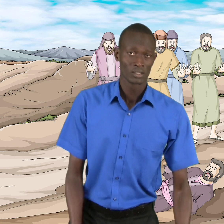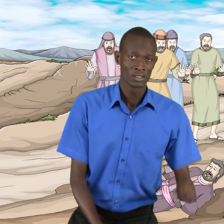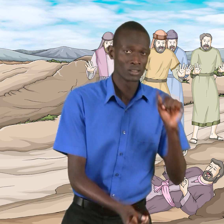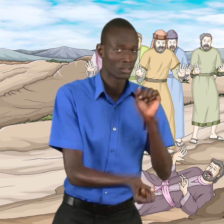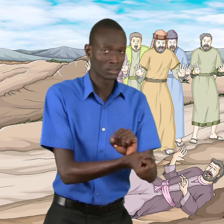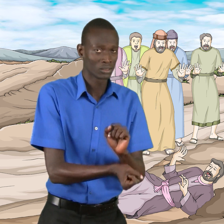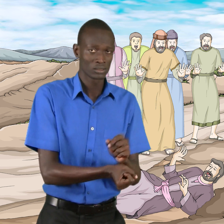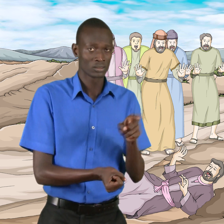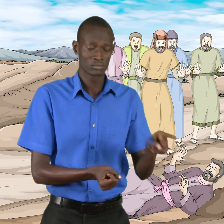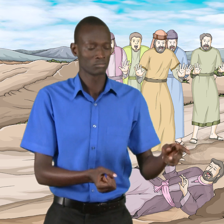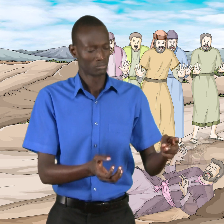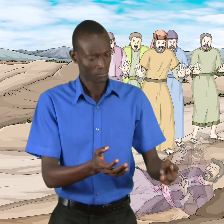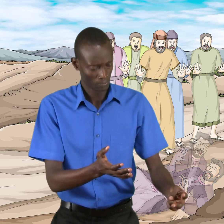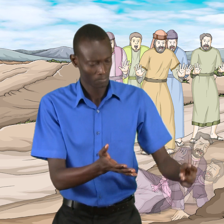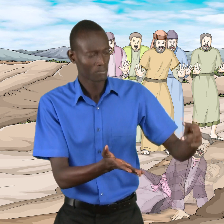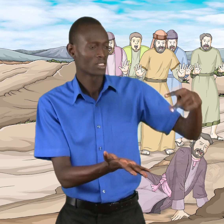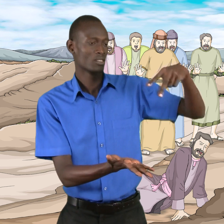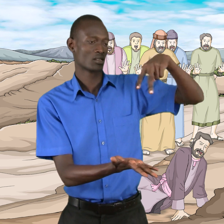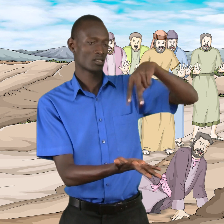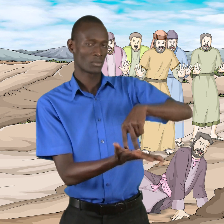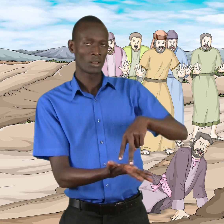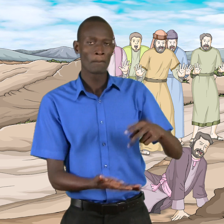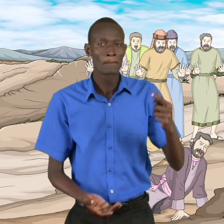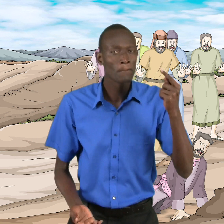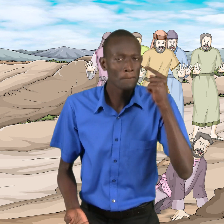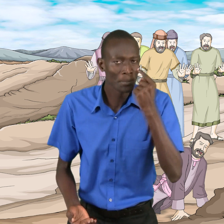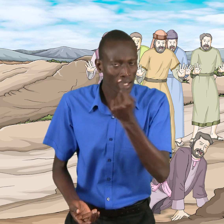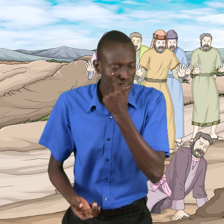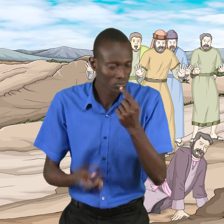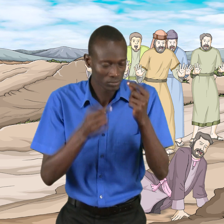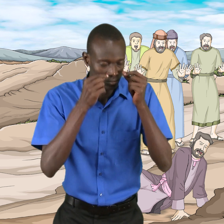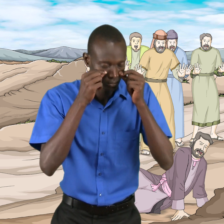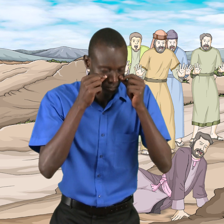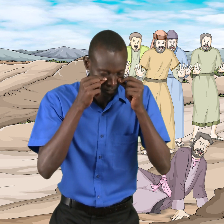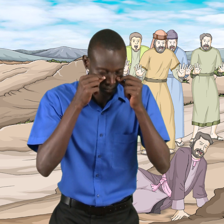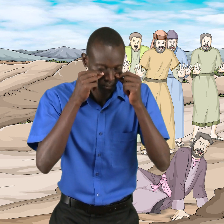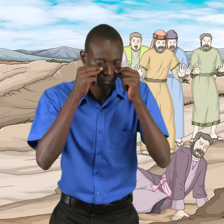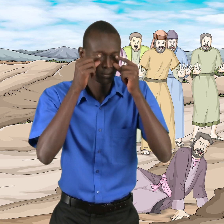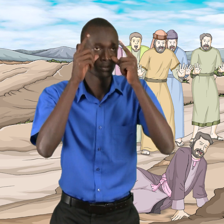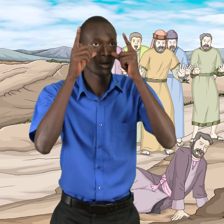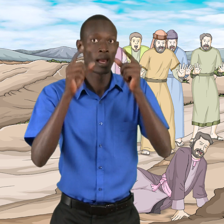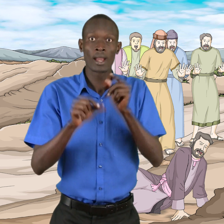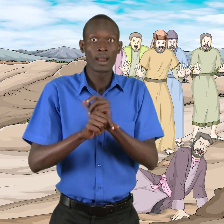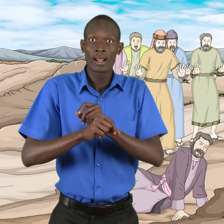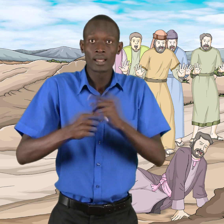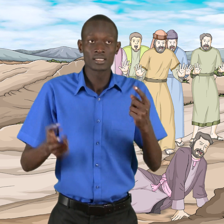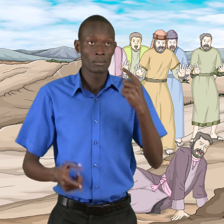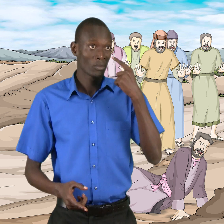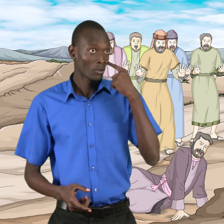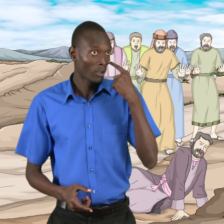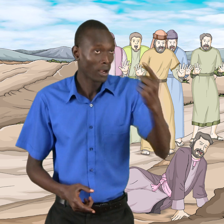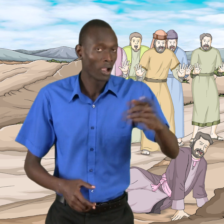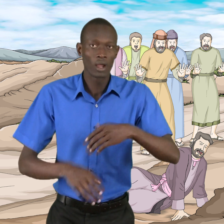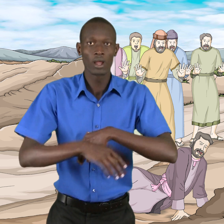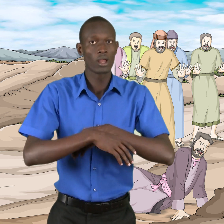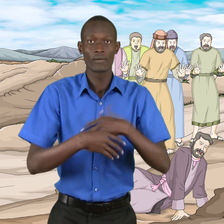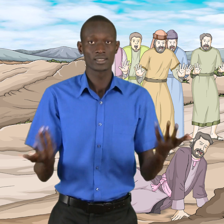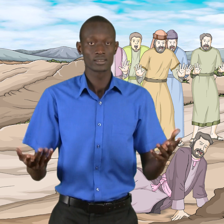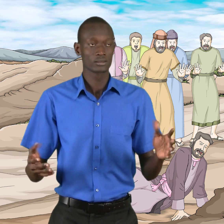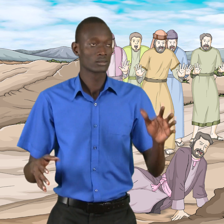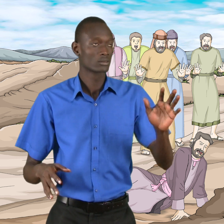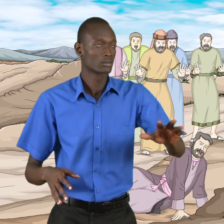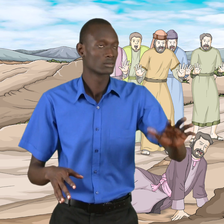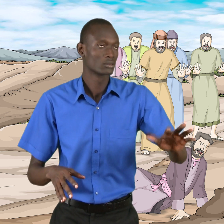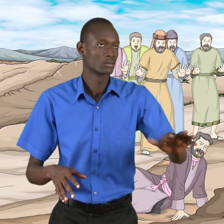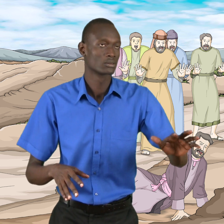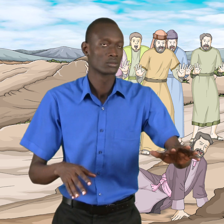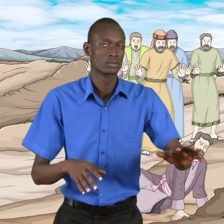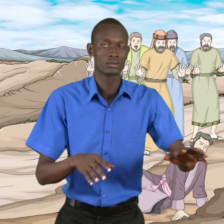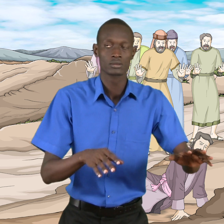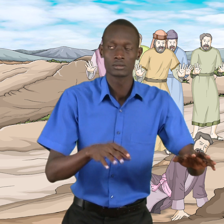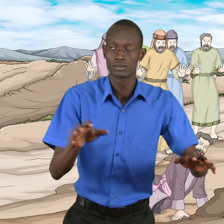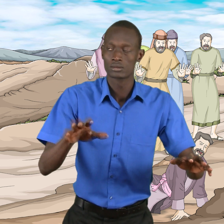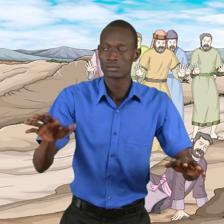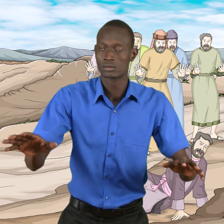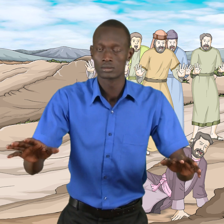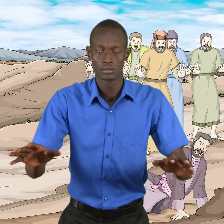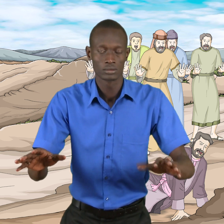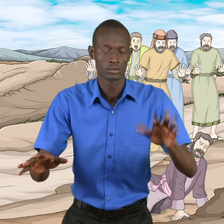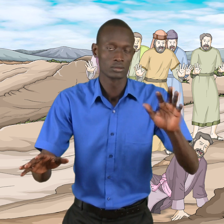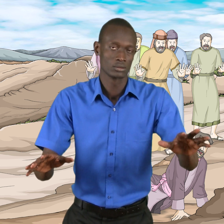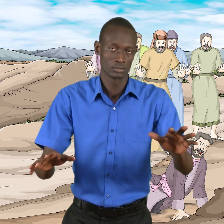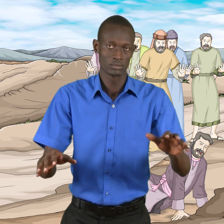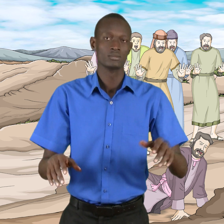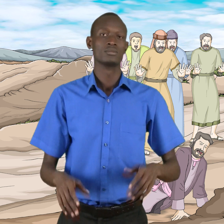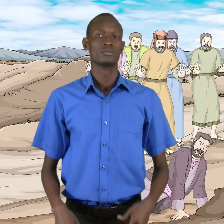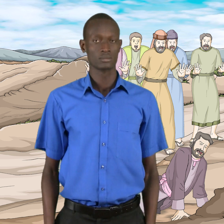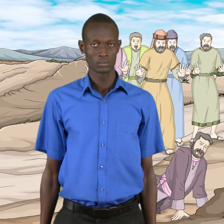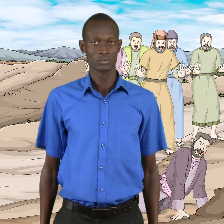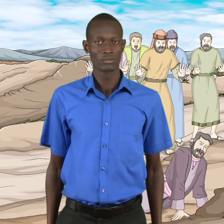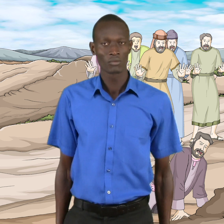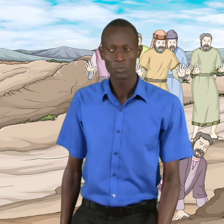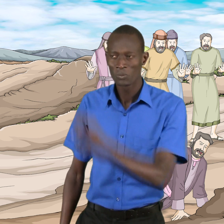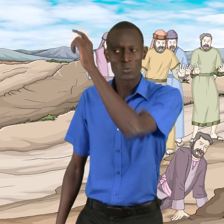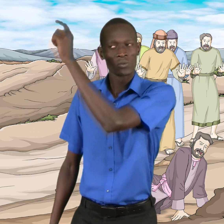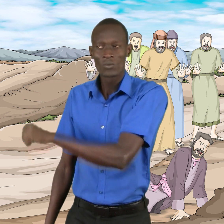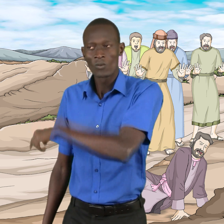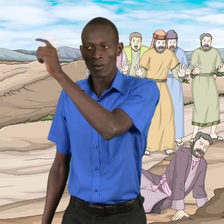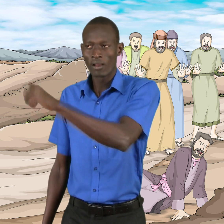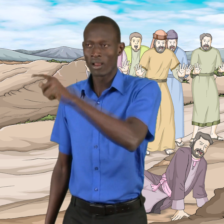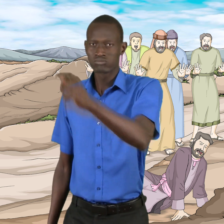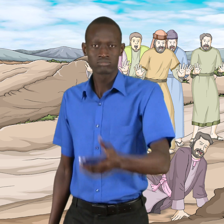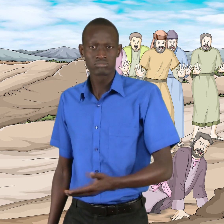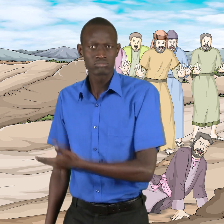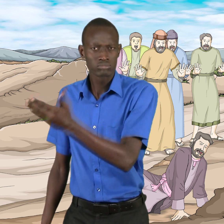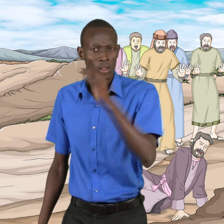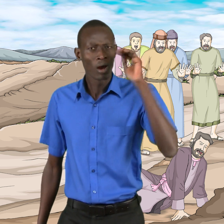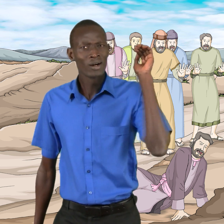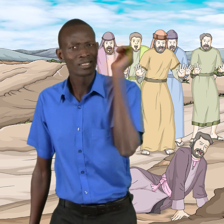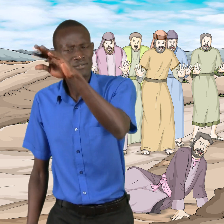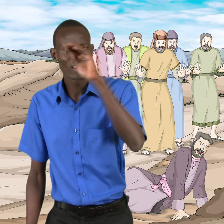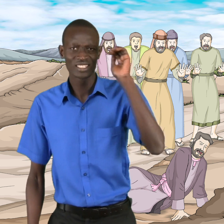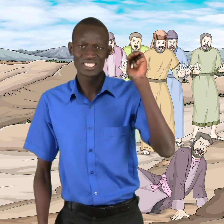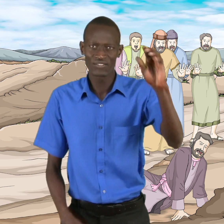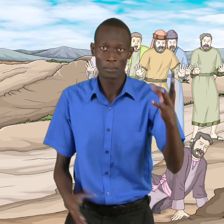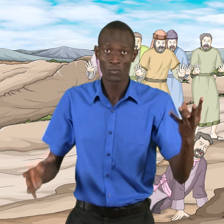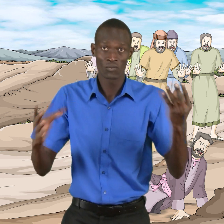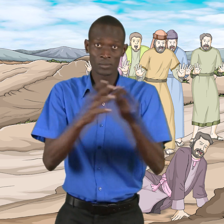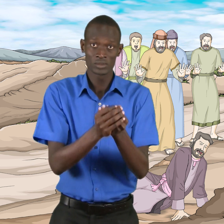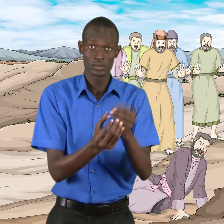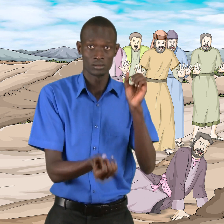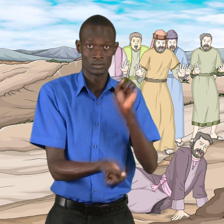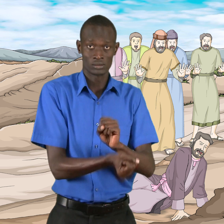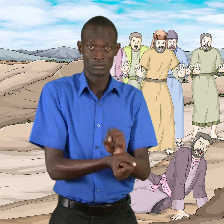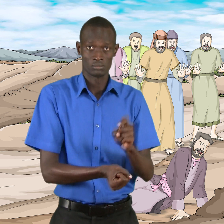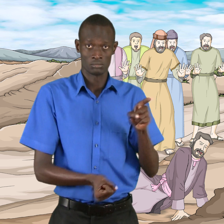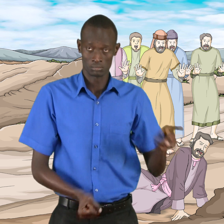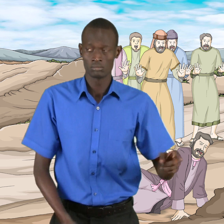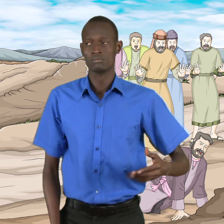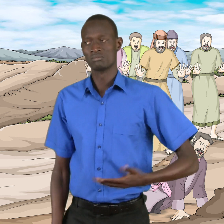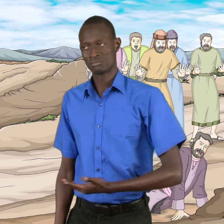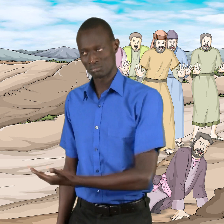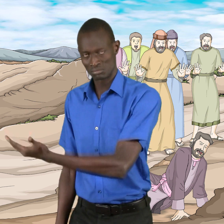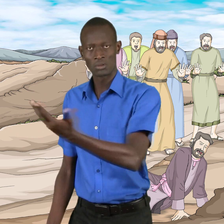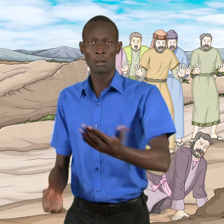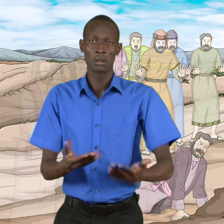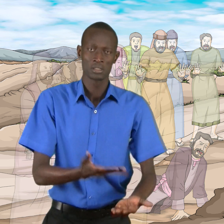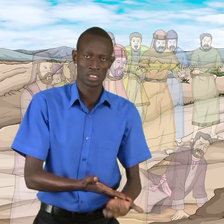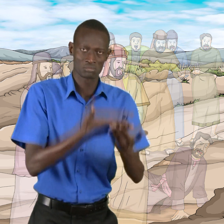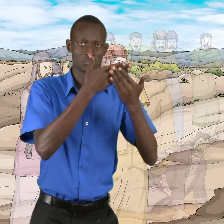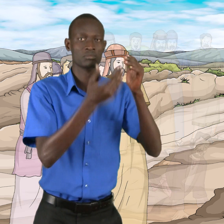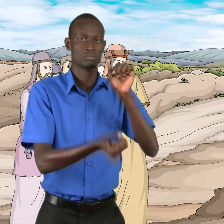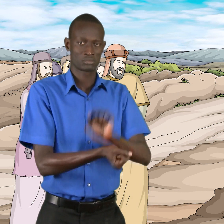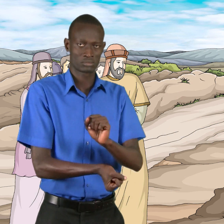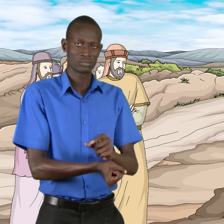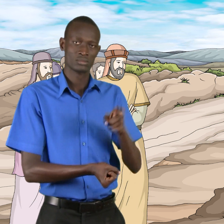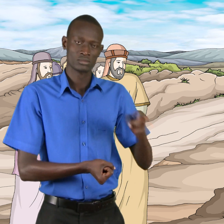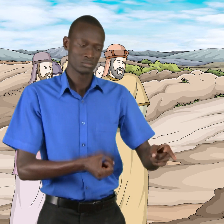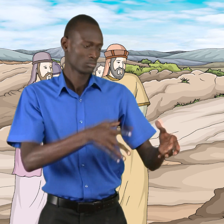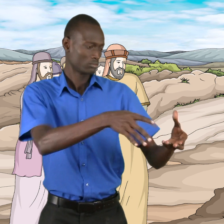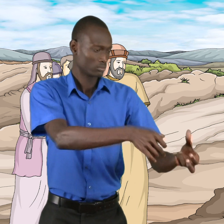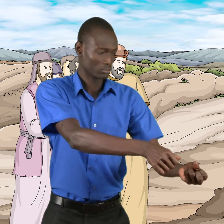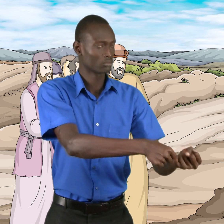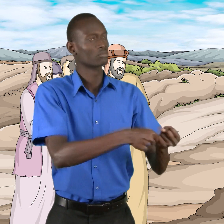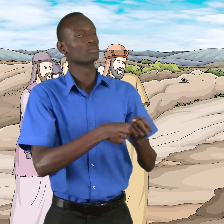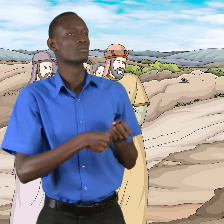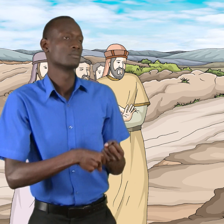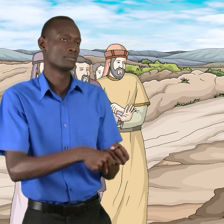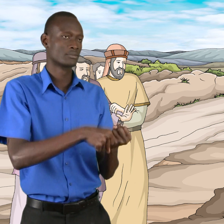Saul got up from the ground, but when he opened his eyes he could not see a thing.